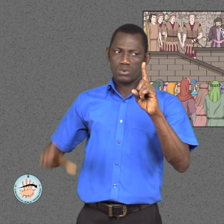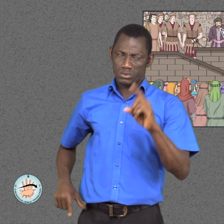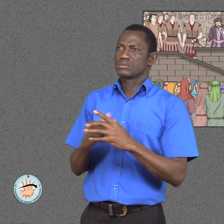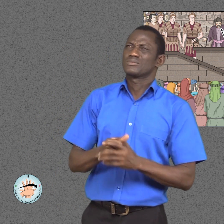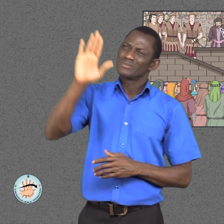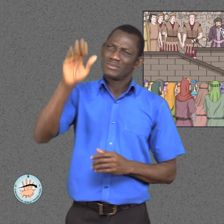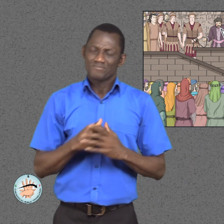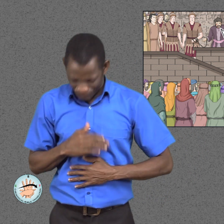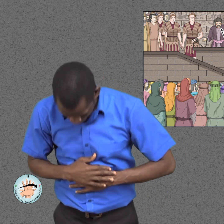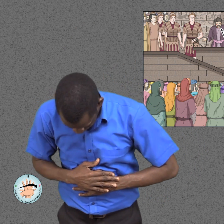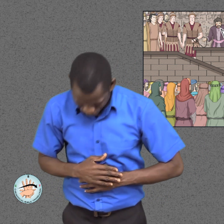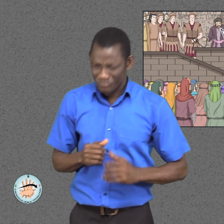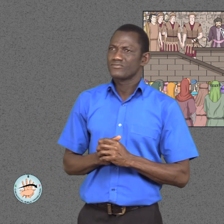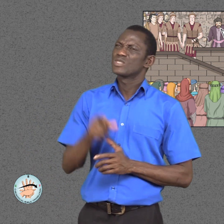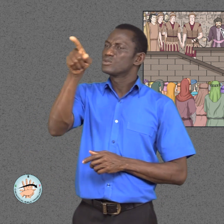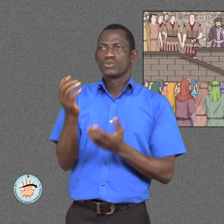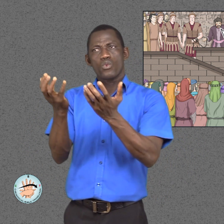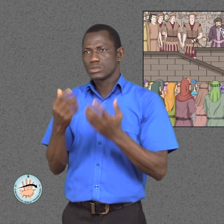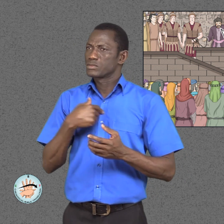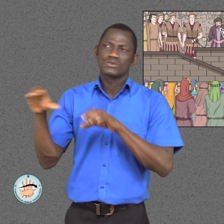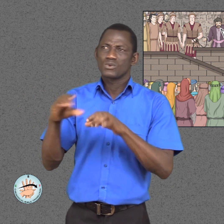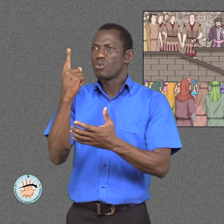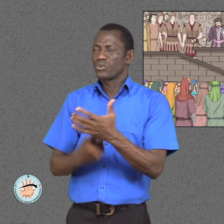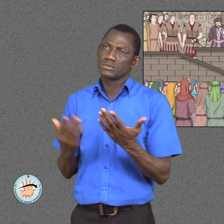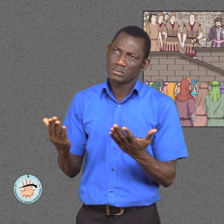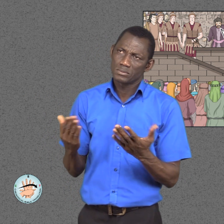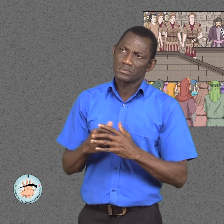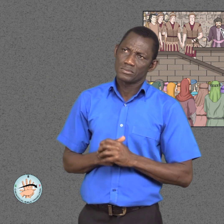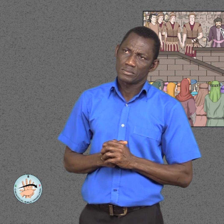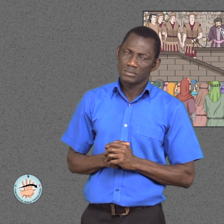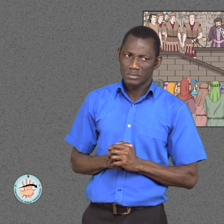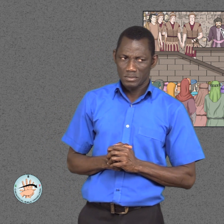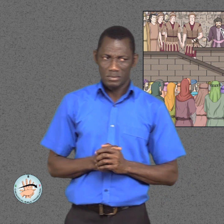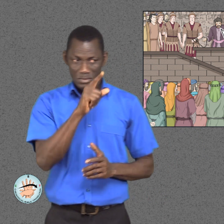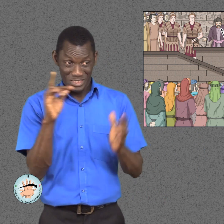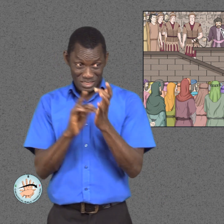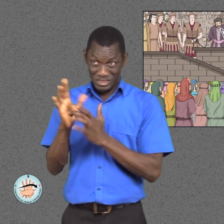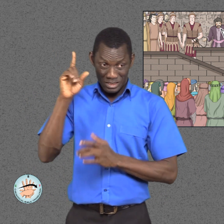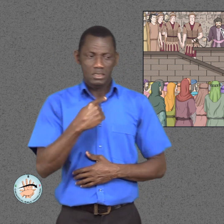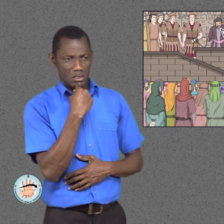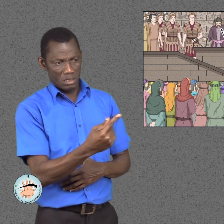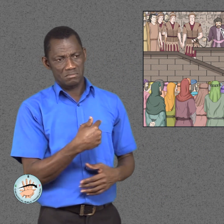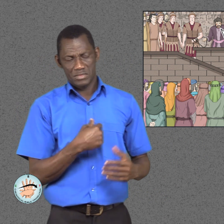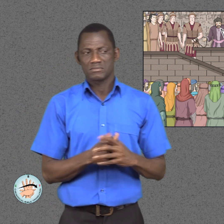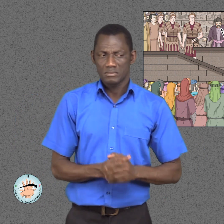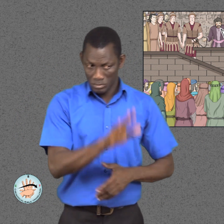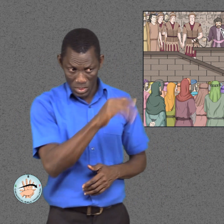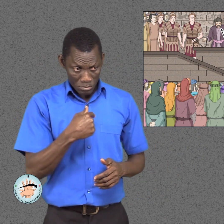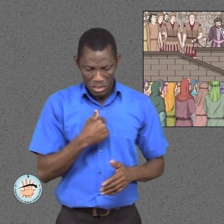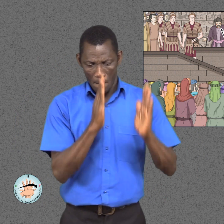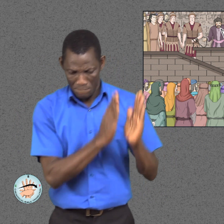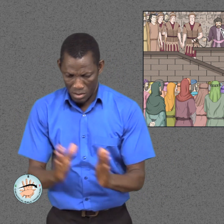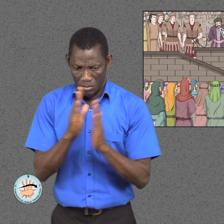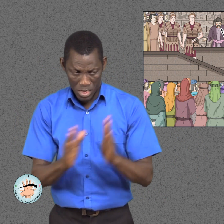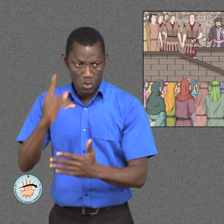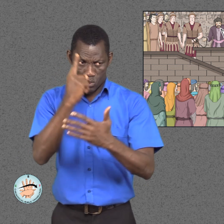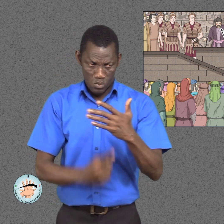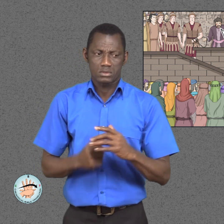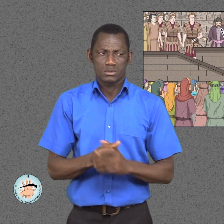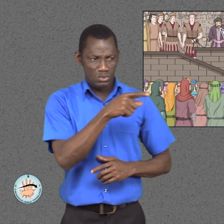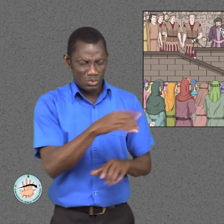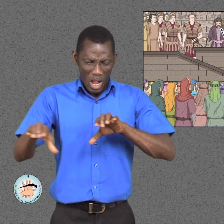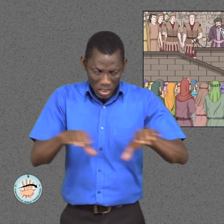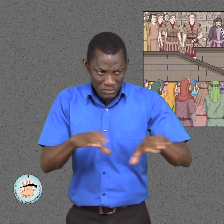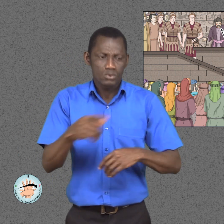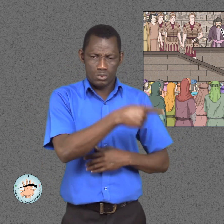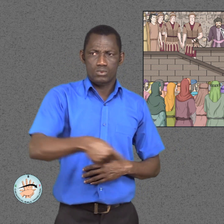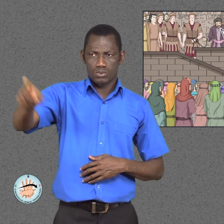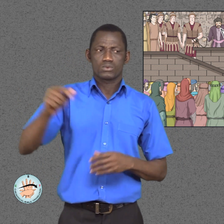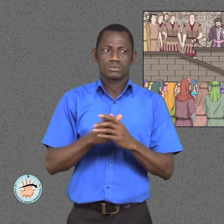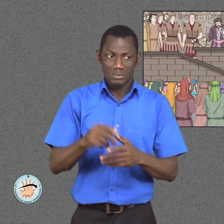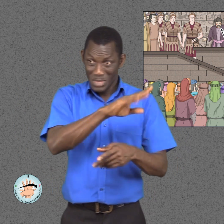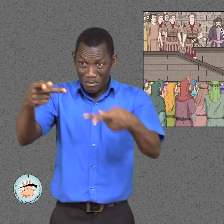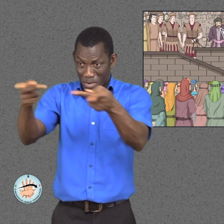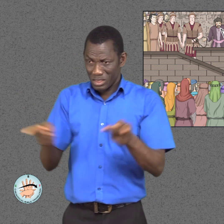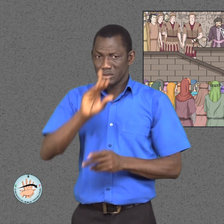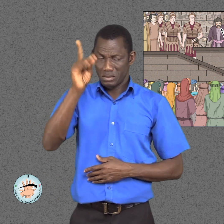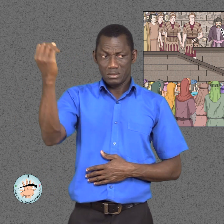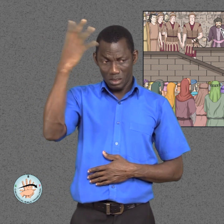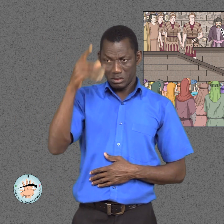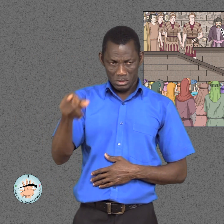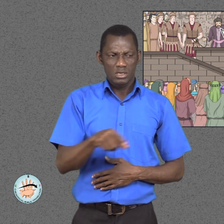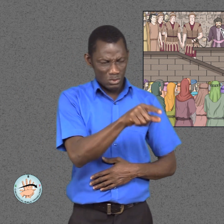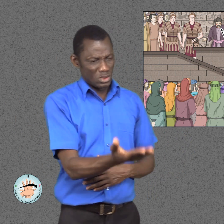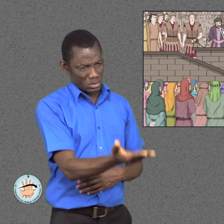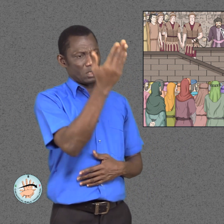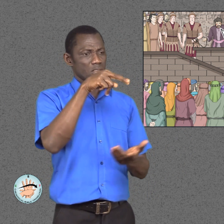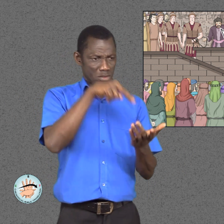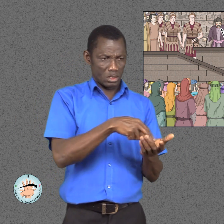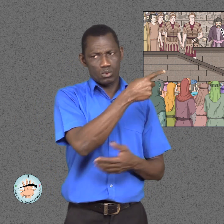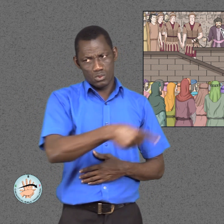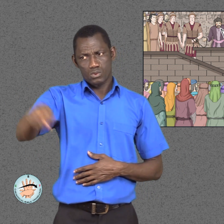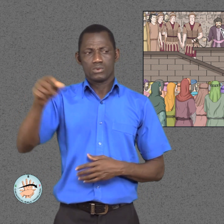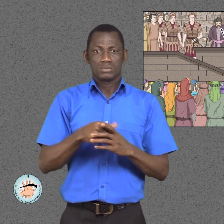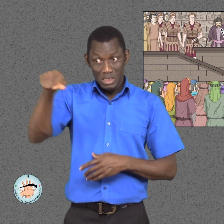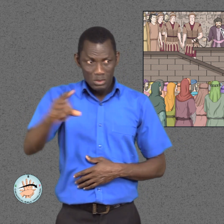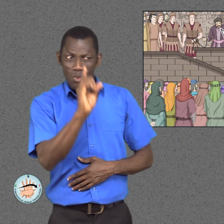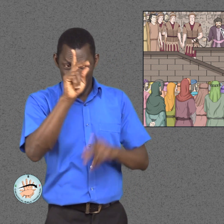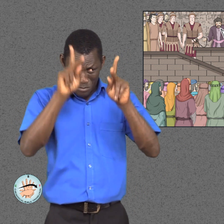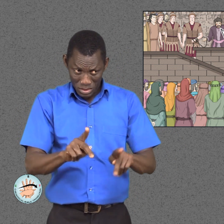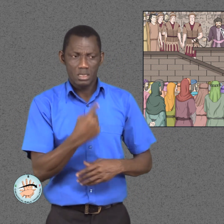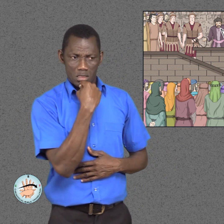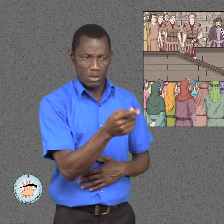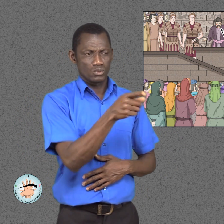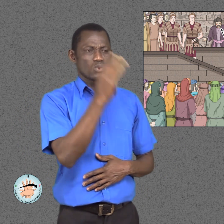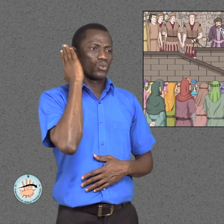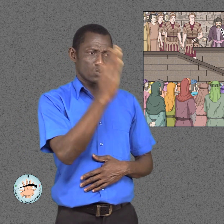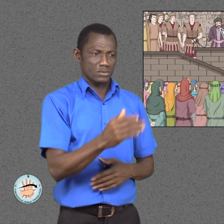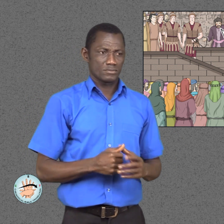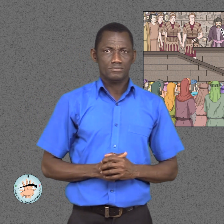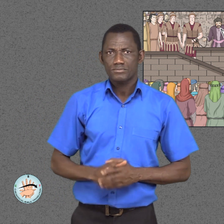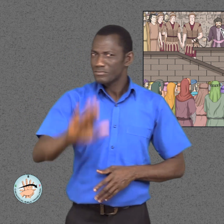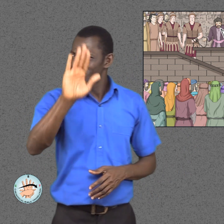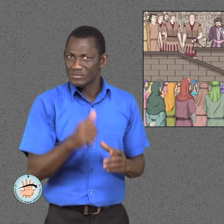My companions saw the light, but they could not understand the voice of the One speaking to me.